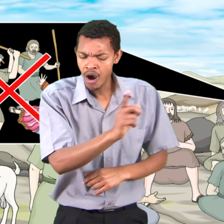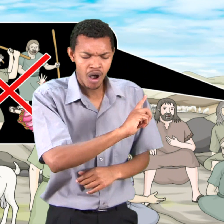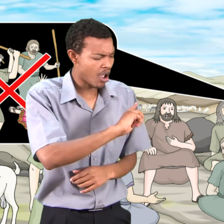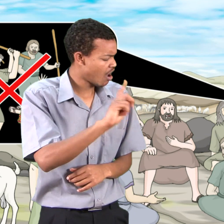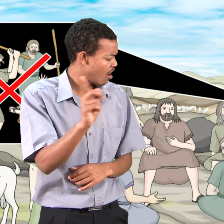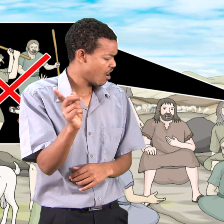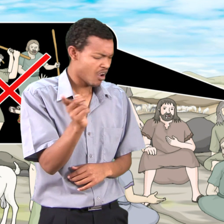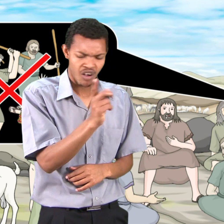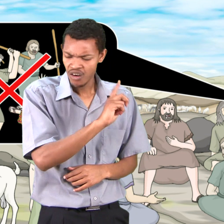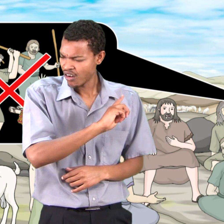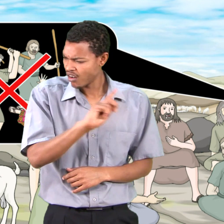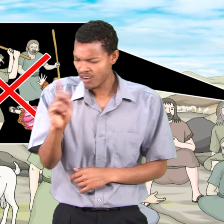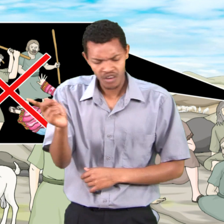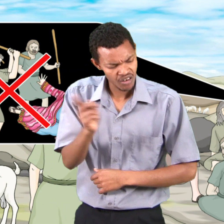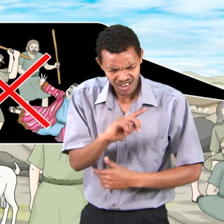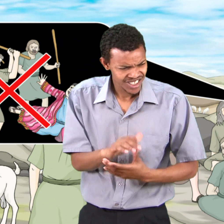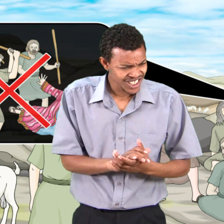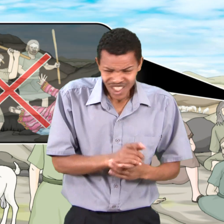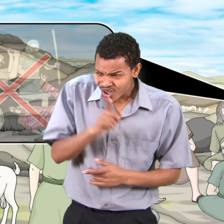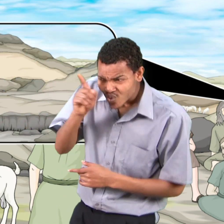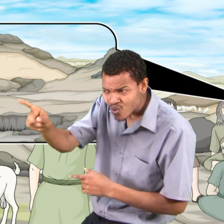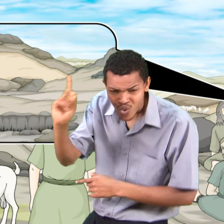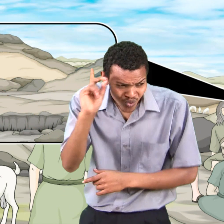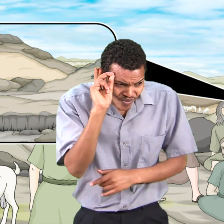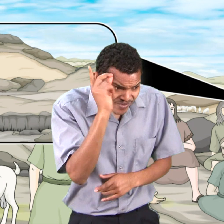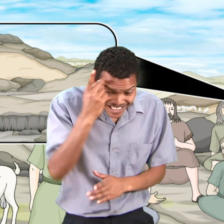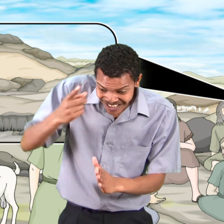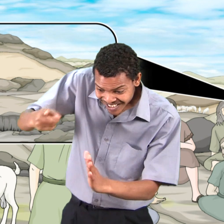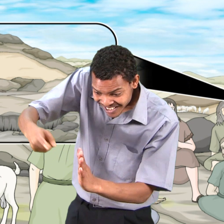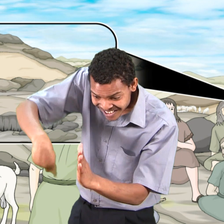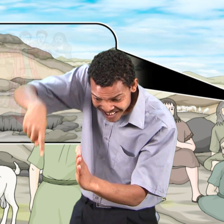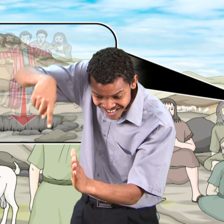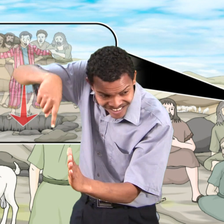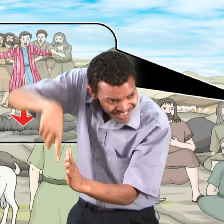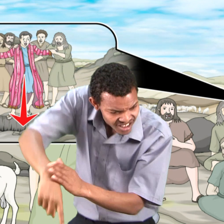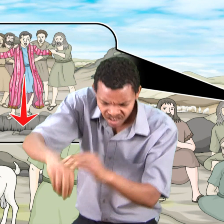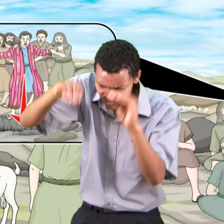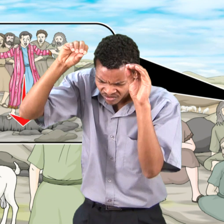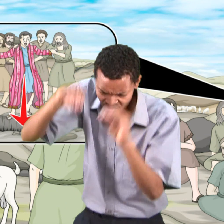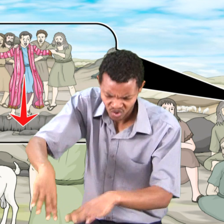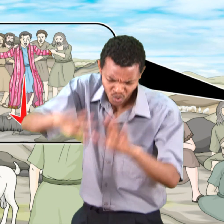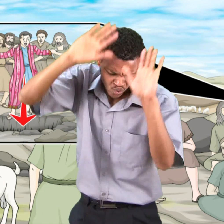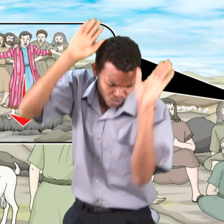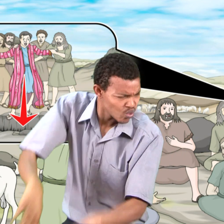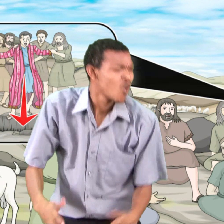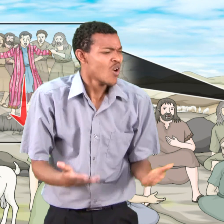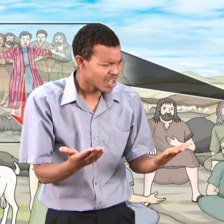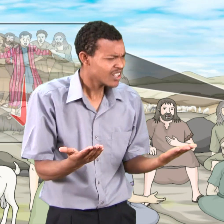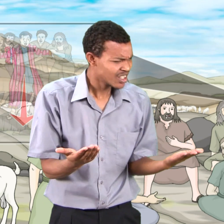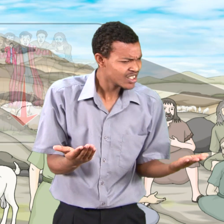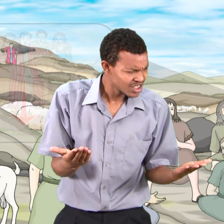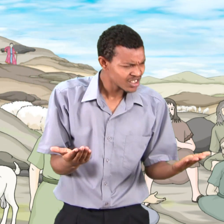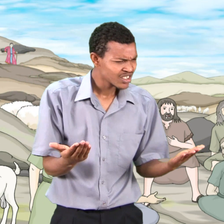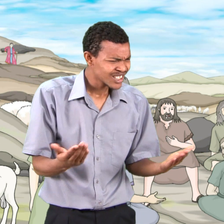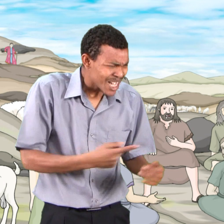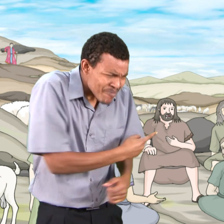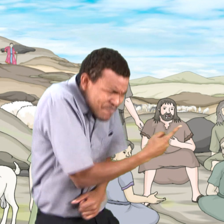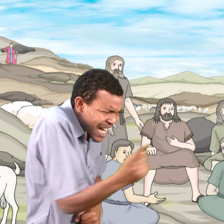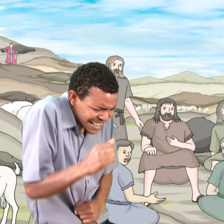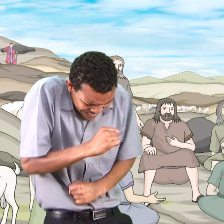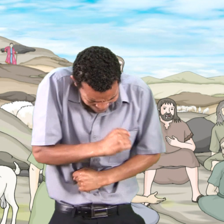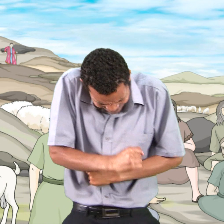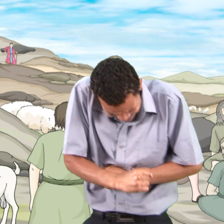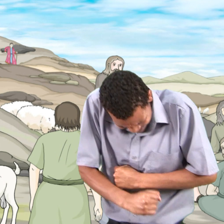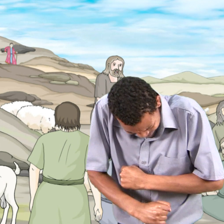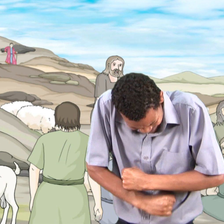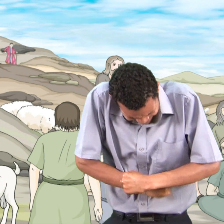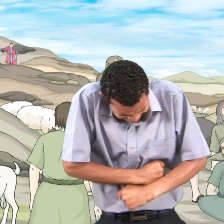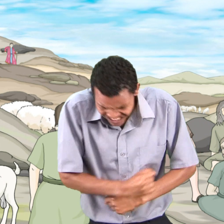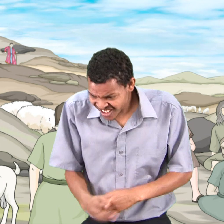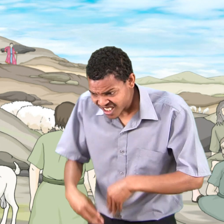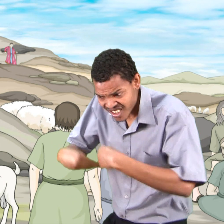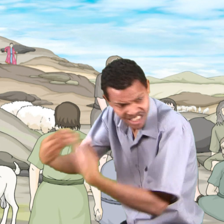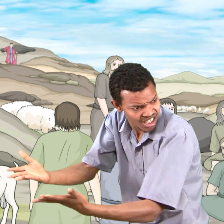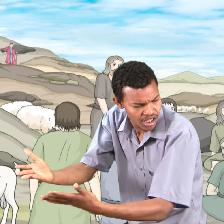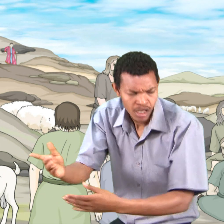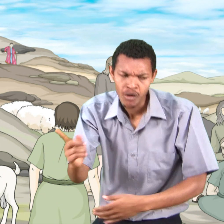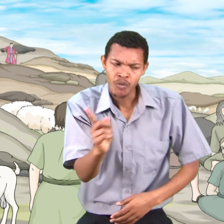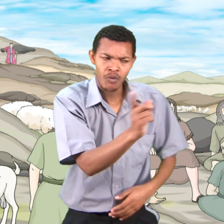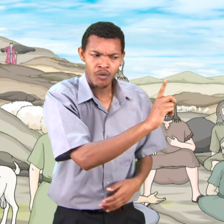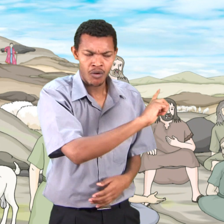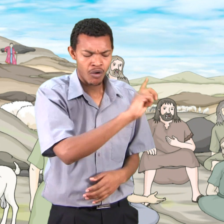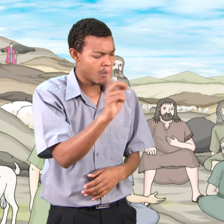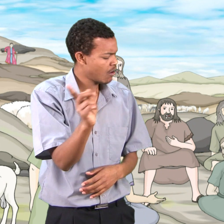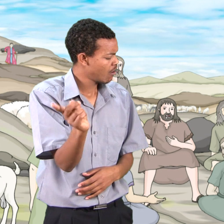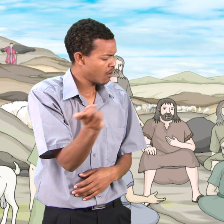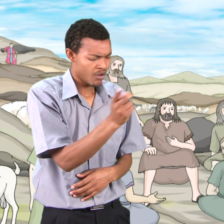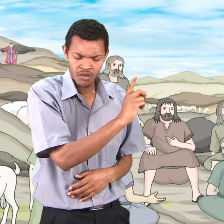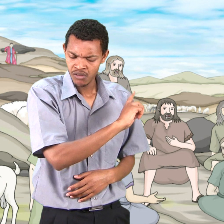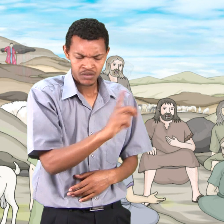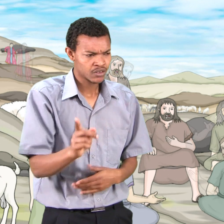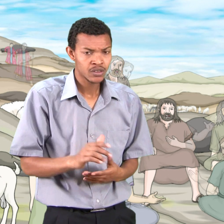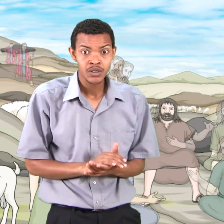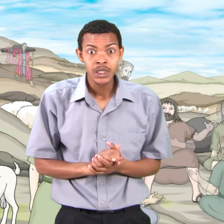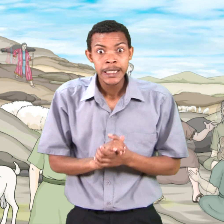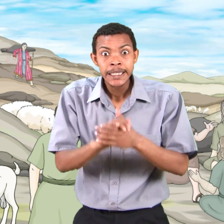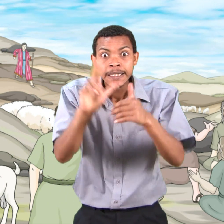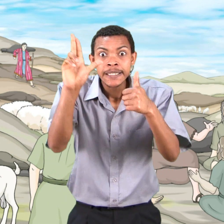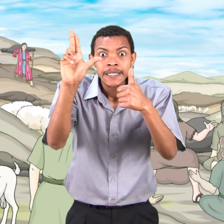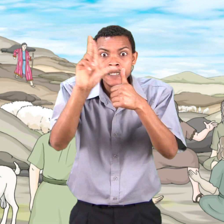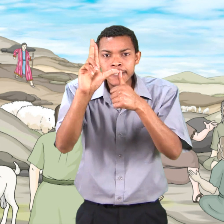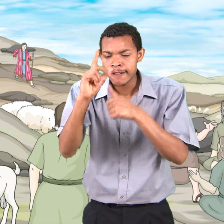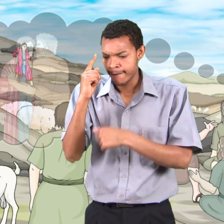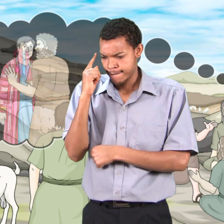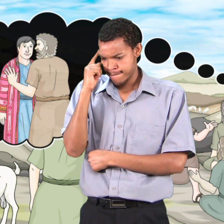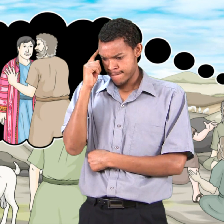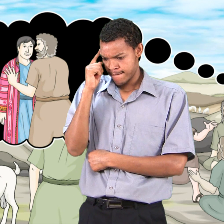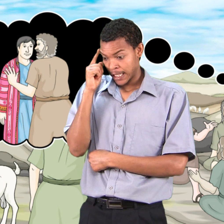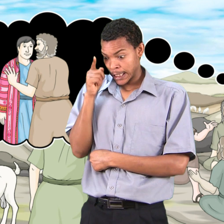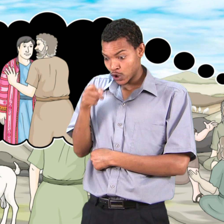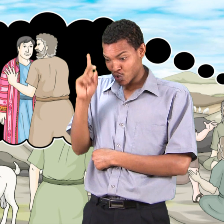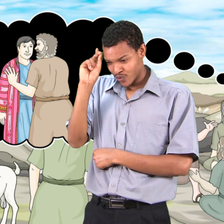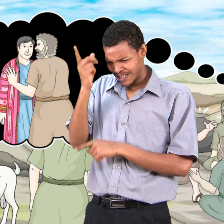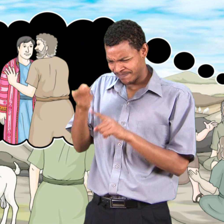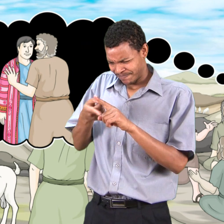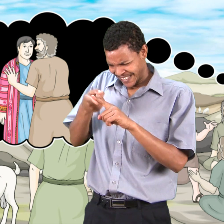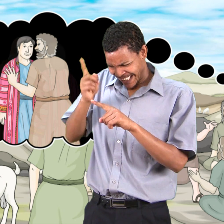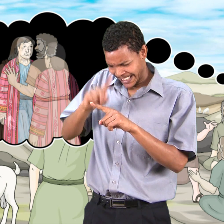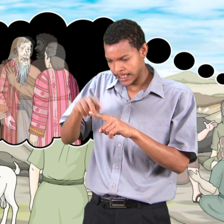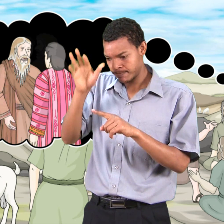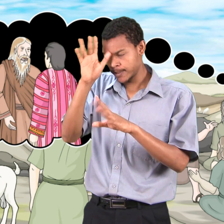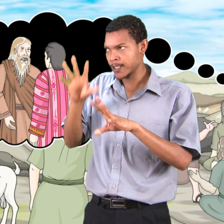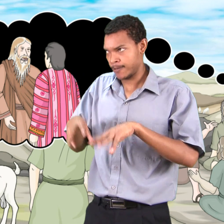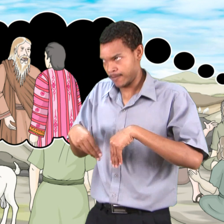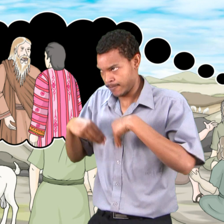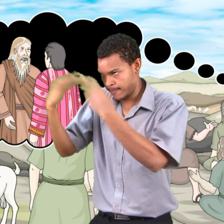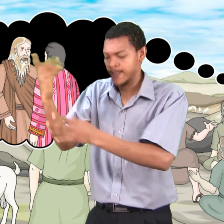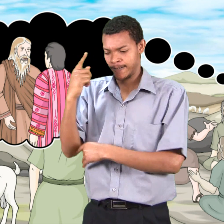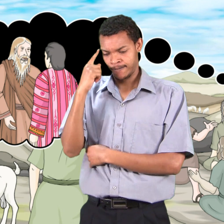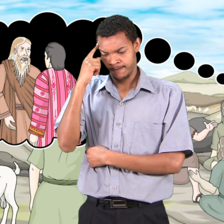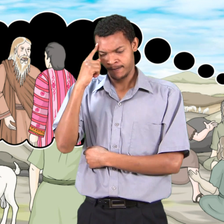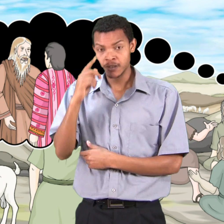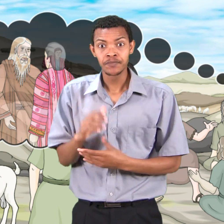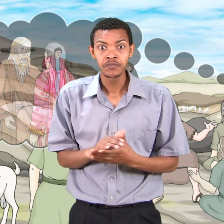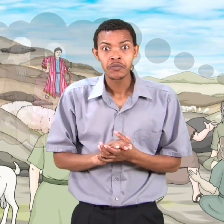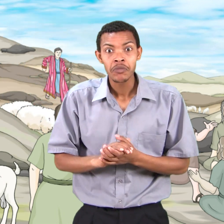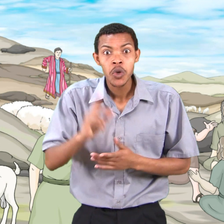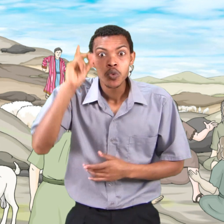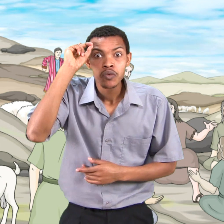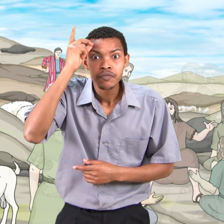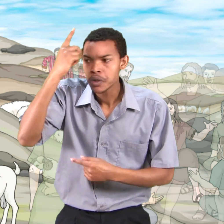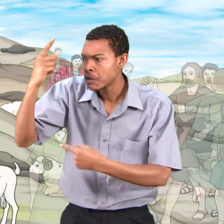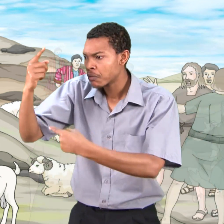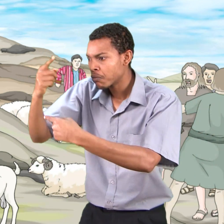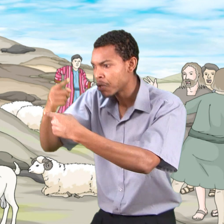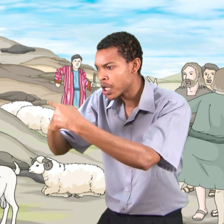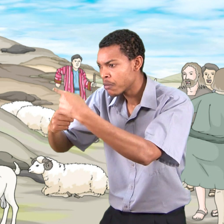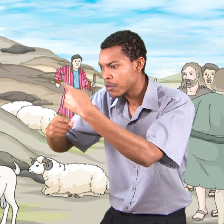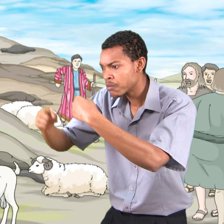Throw him into this pit in the wilderness, but do not lay a hand on him.” Reuben said this so that he could rescue Joseph from their hands and return him to his father.